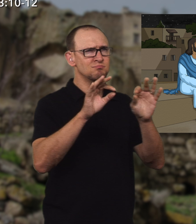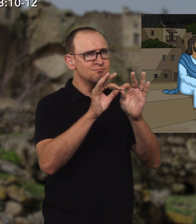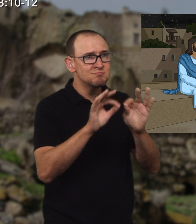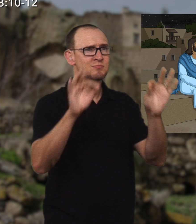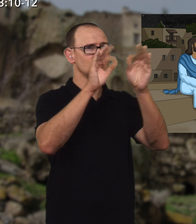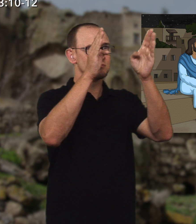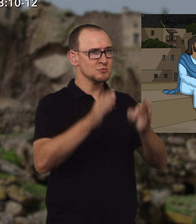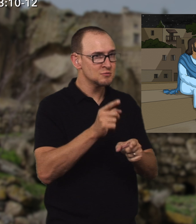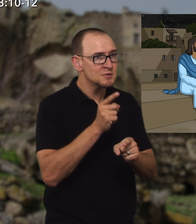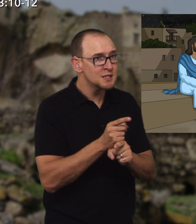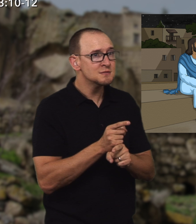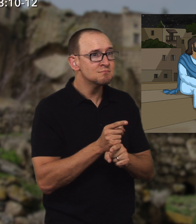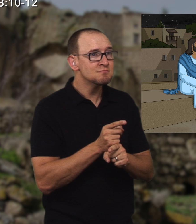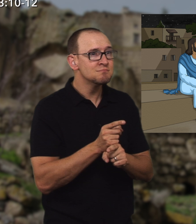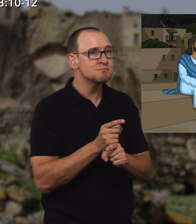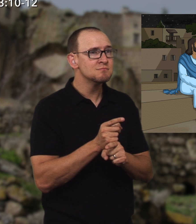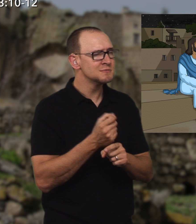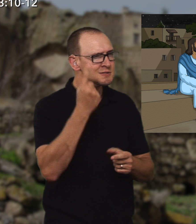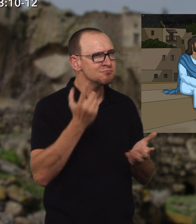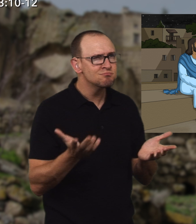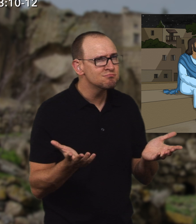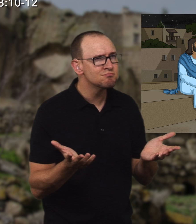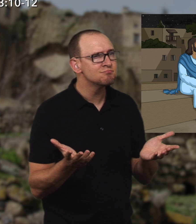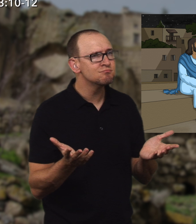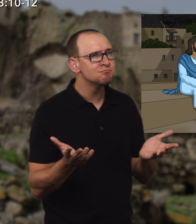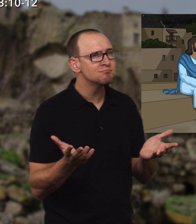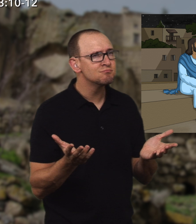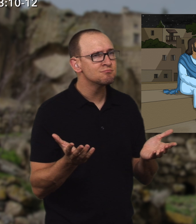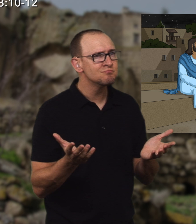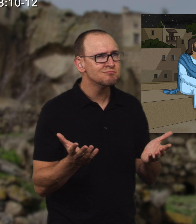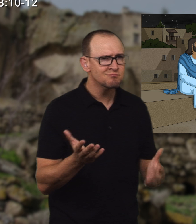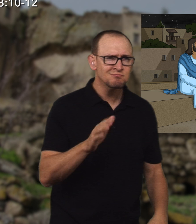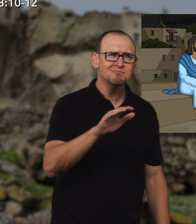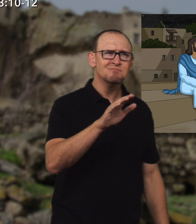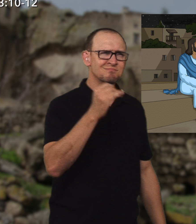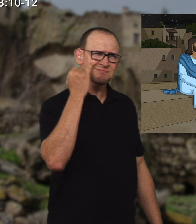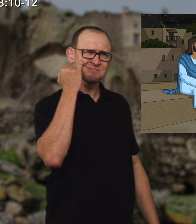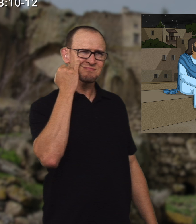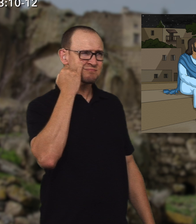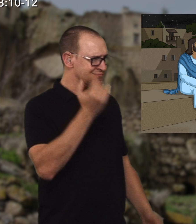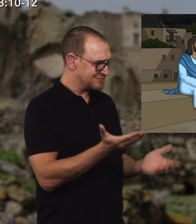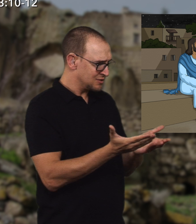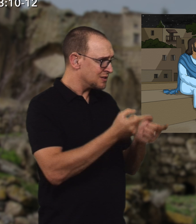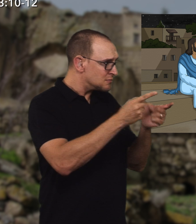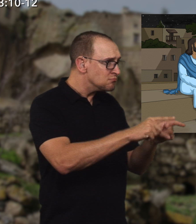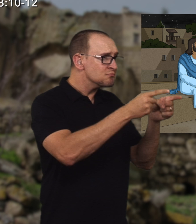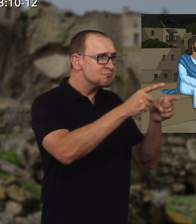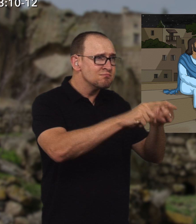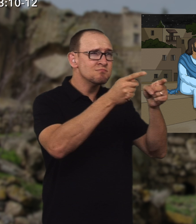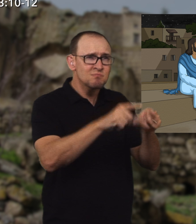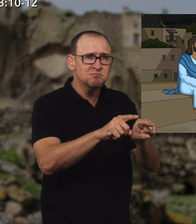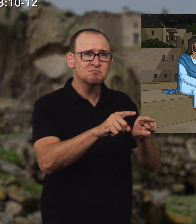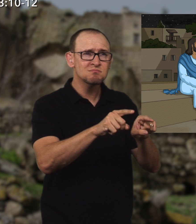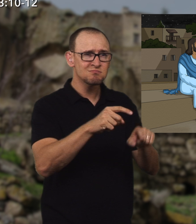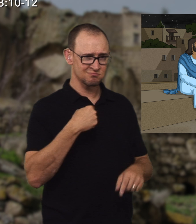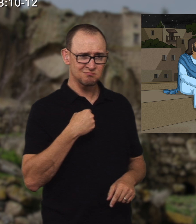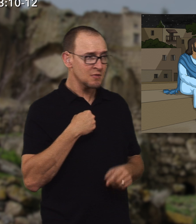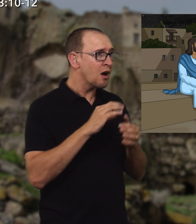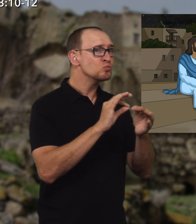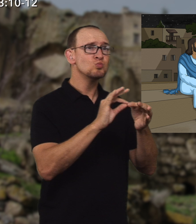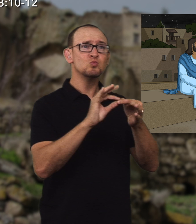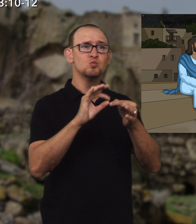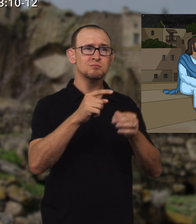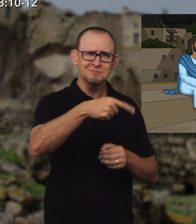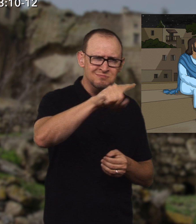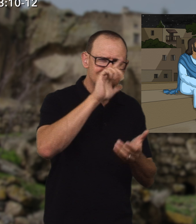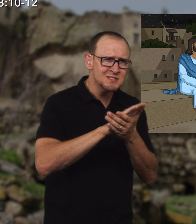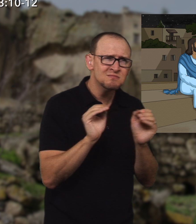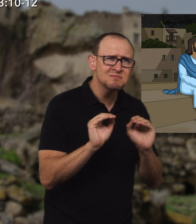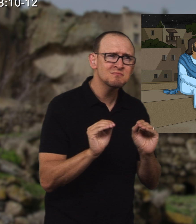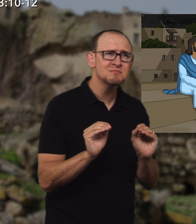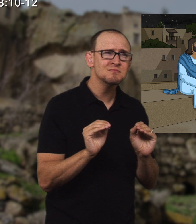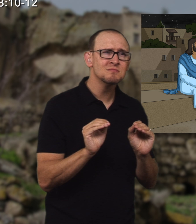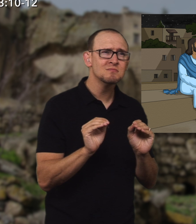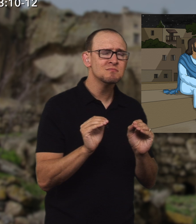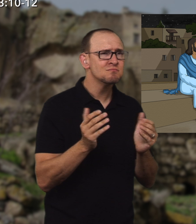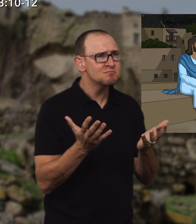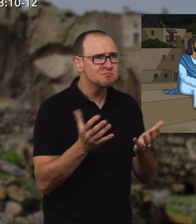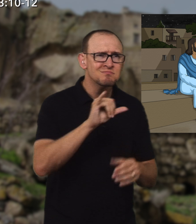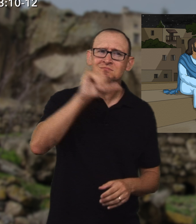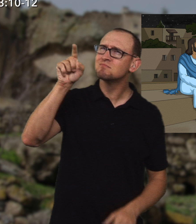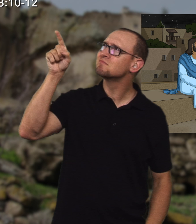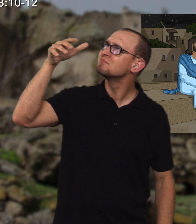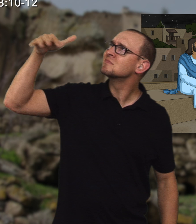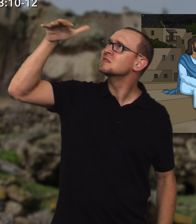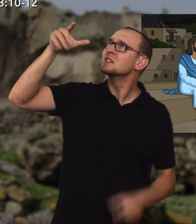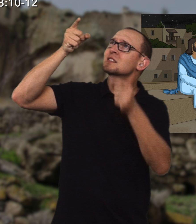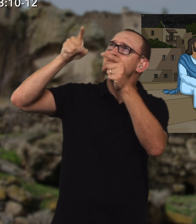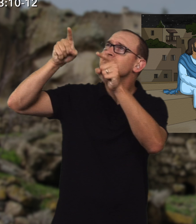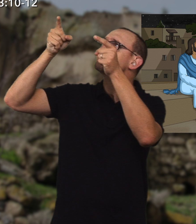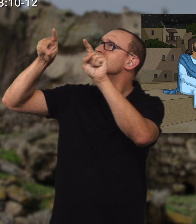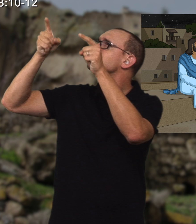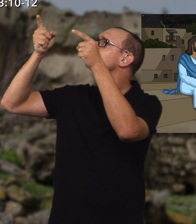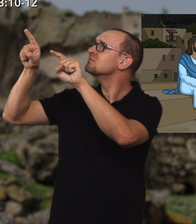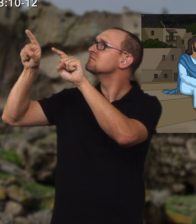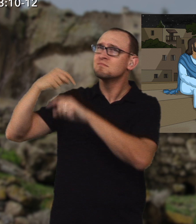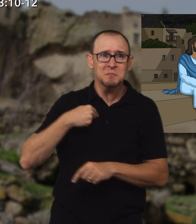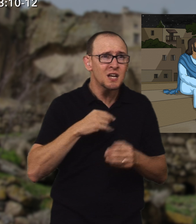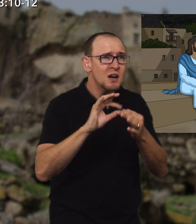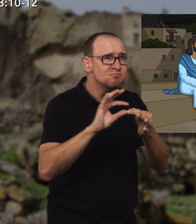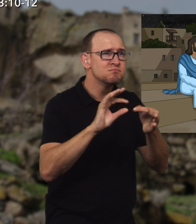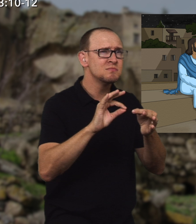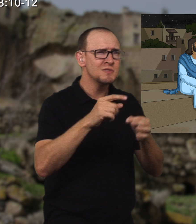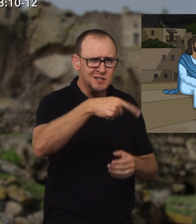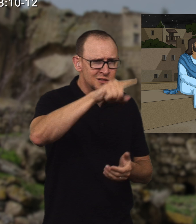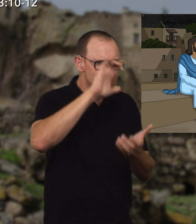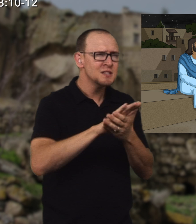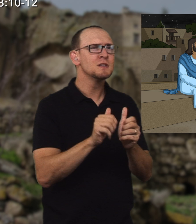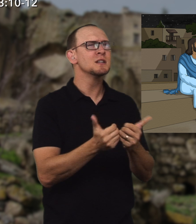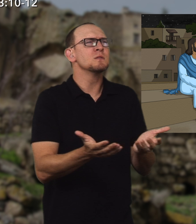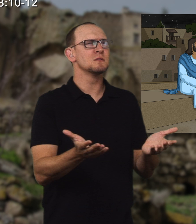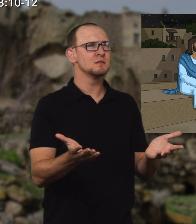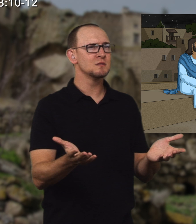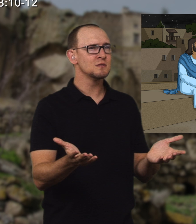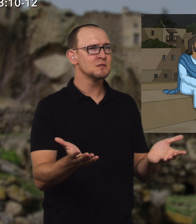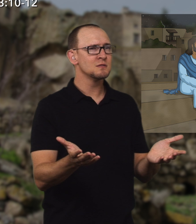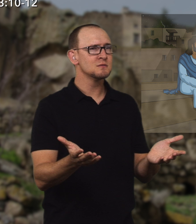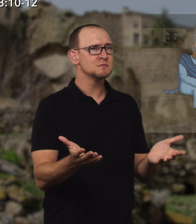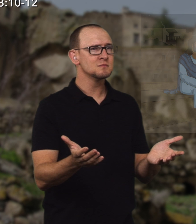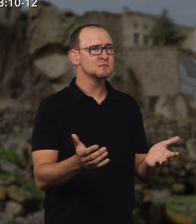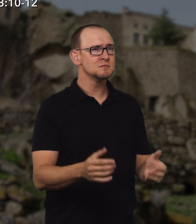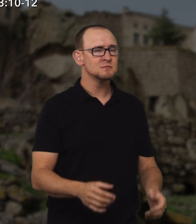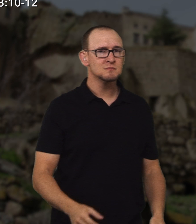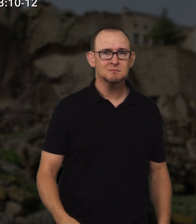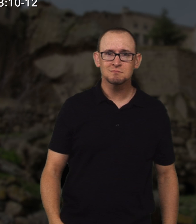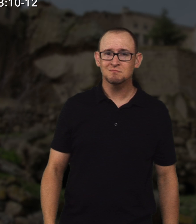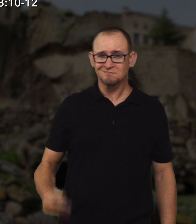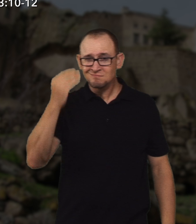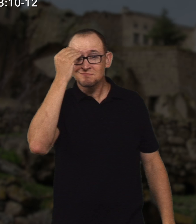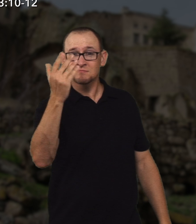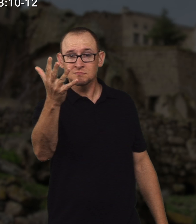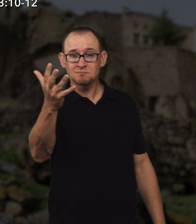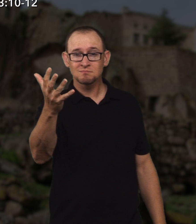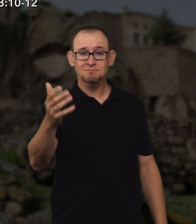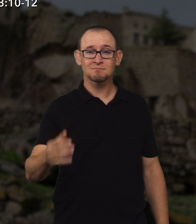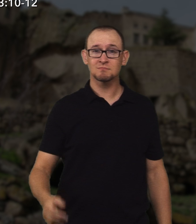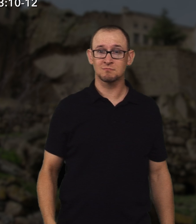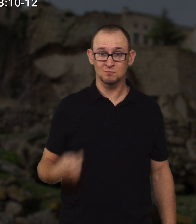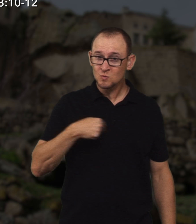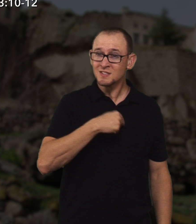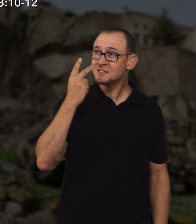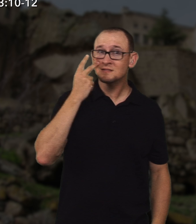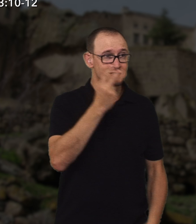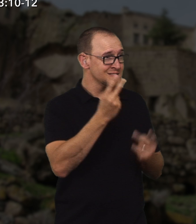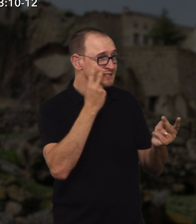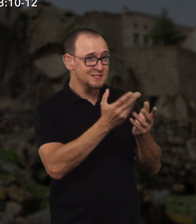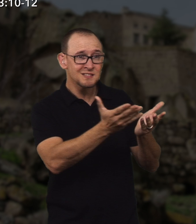Truly, truly, I tell you, we speak of what we know, and we testify to what we have seen, and yet you people do not accept our testimony.